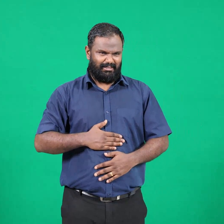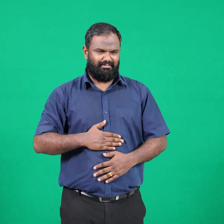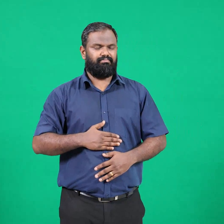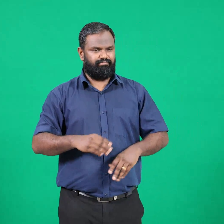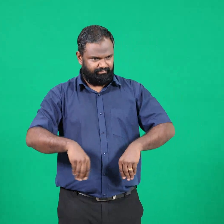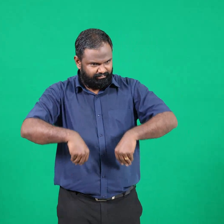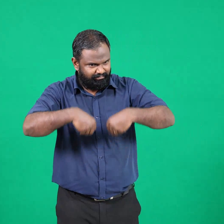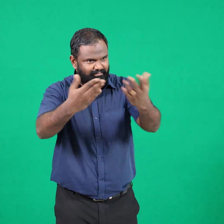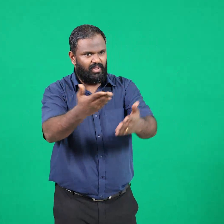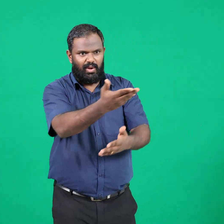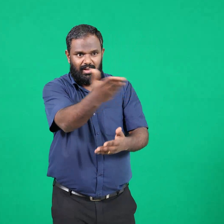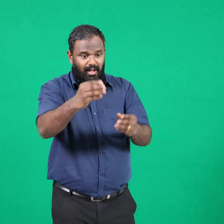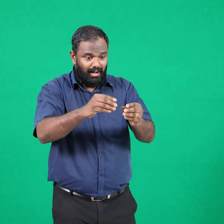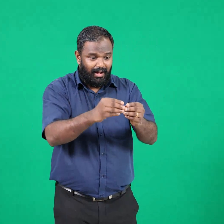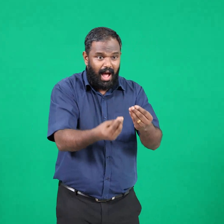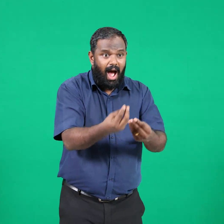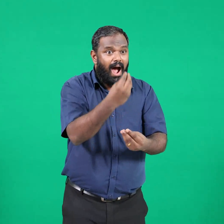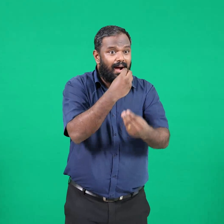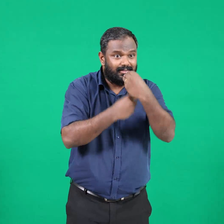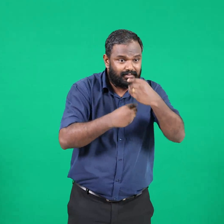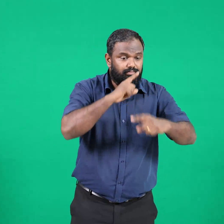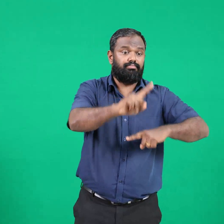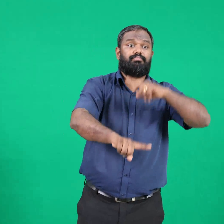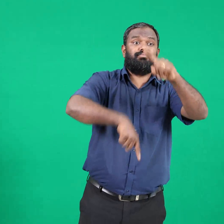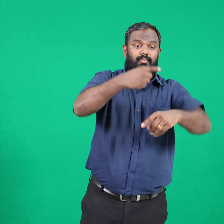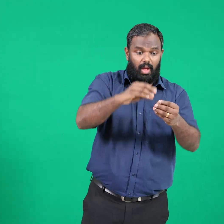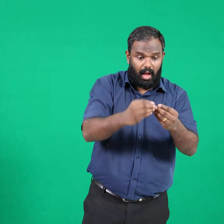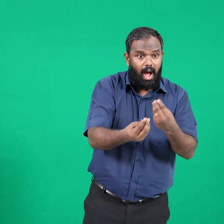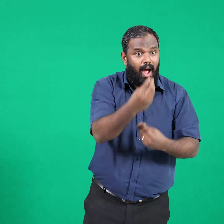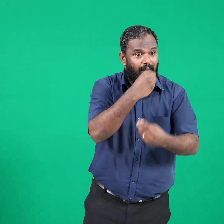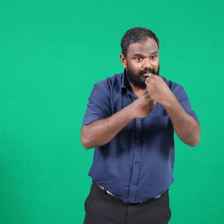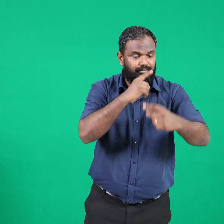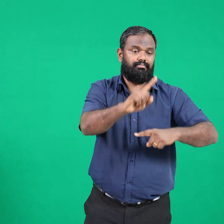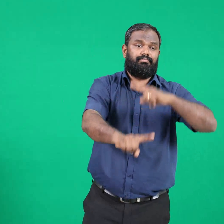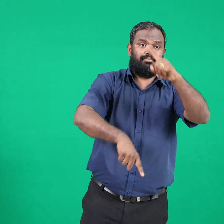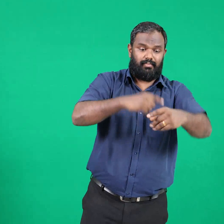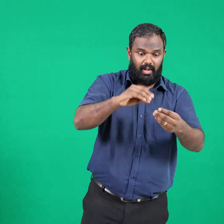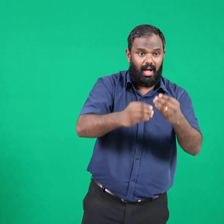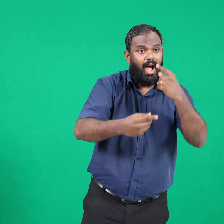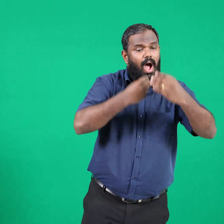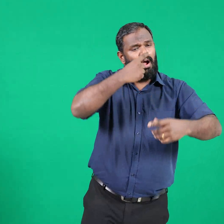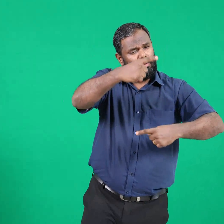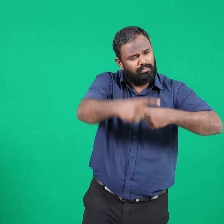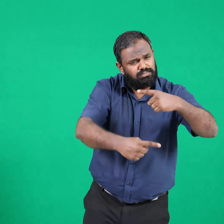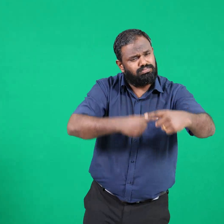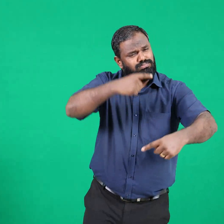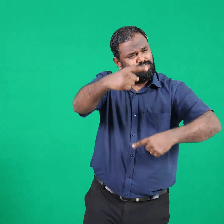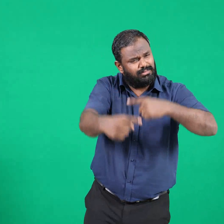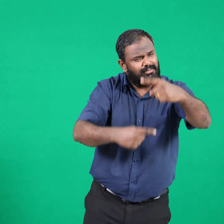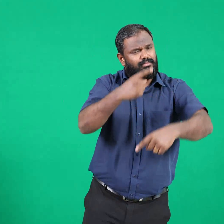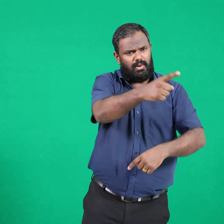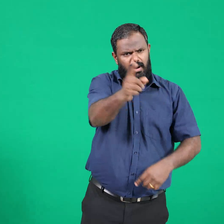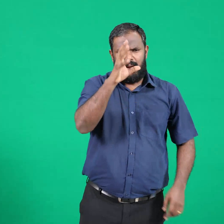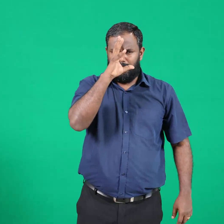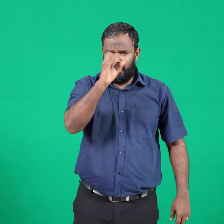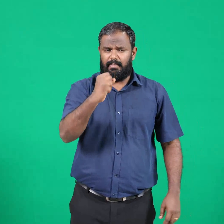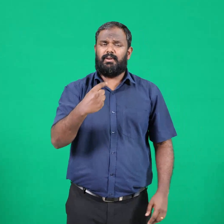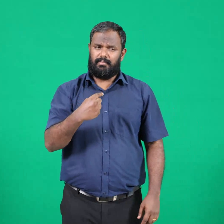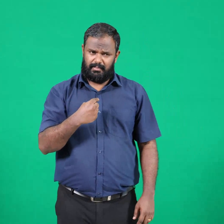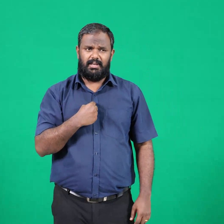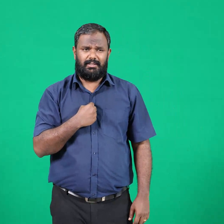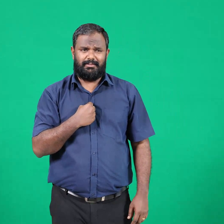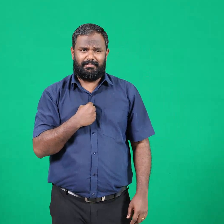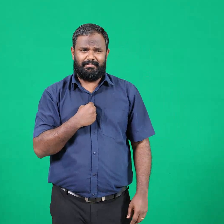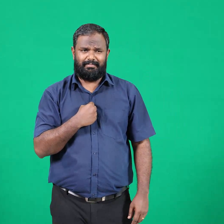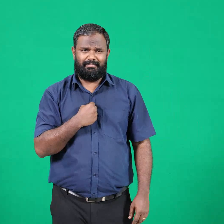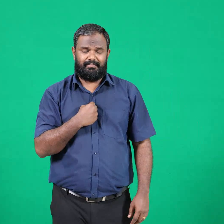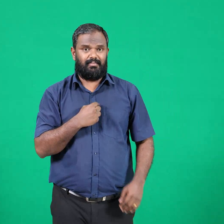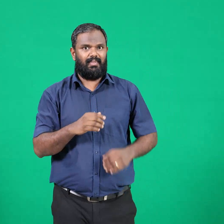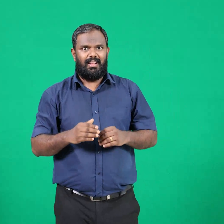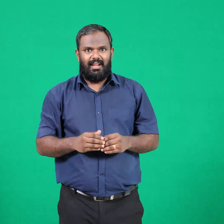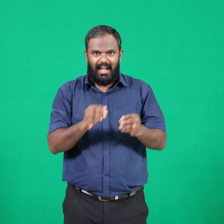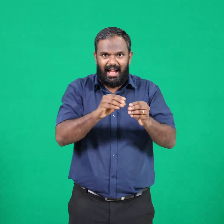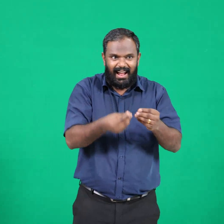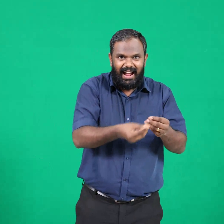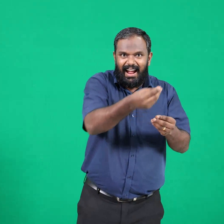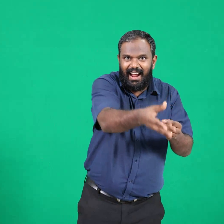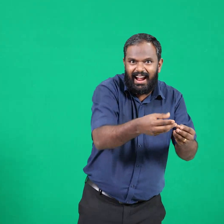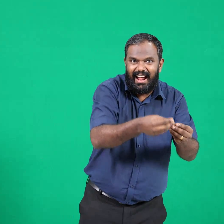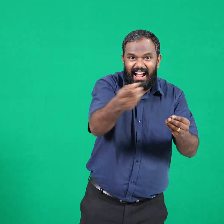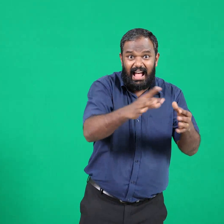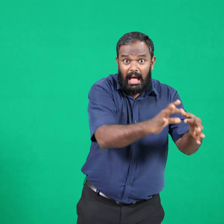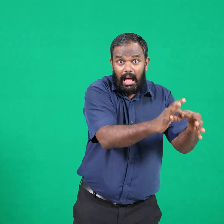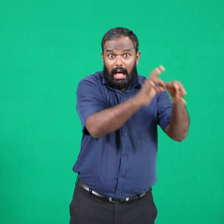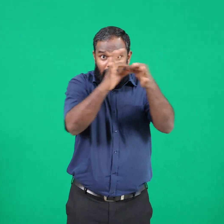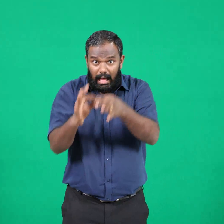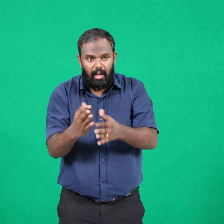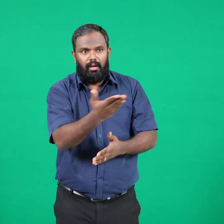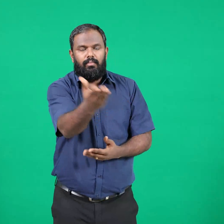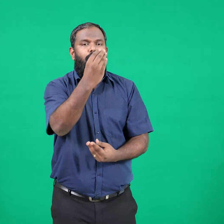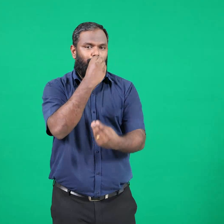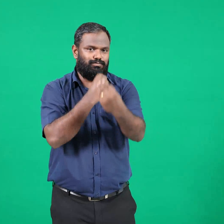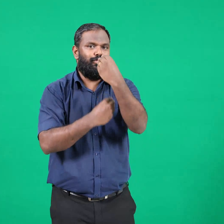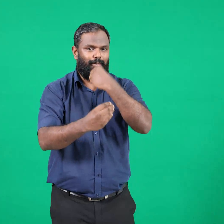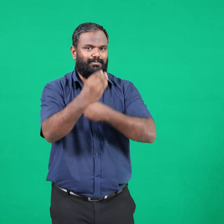do this in remembrance of Me."